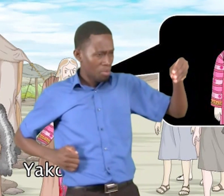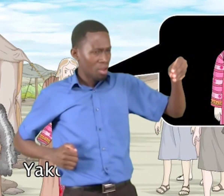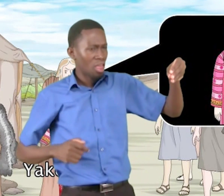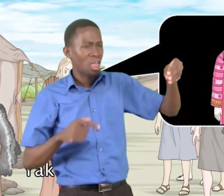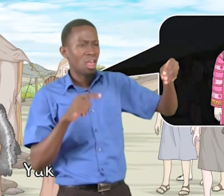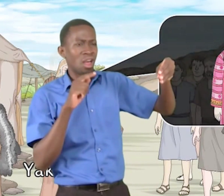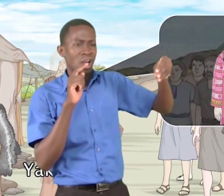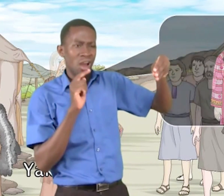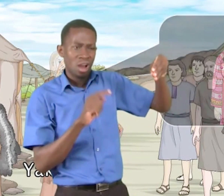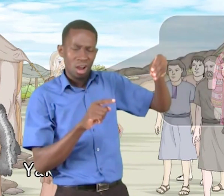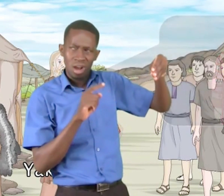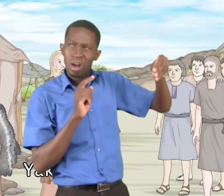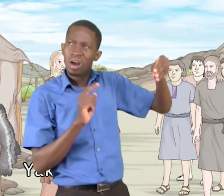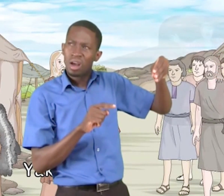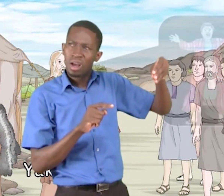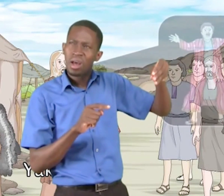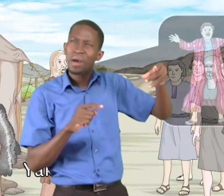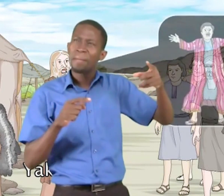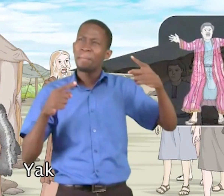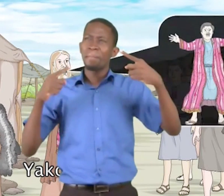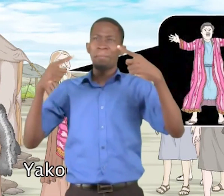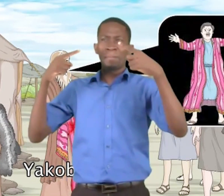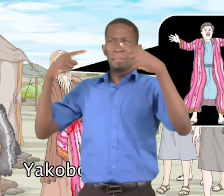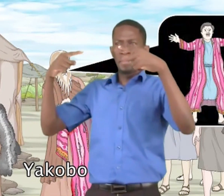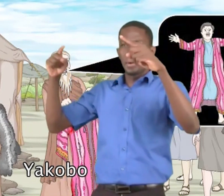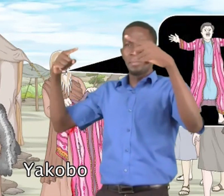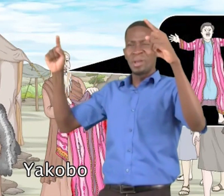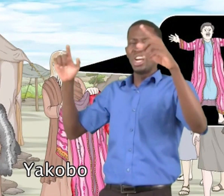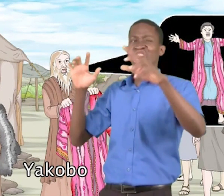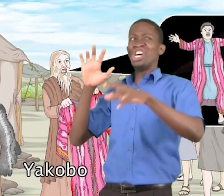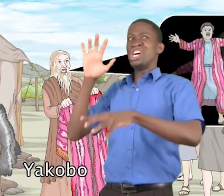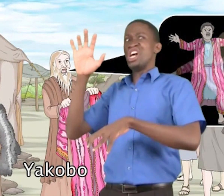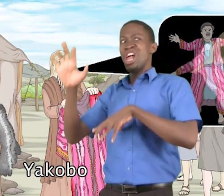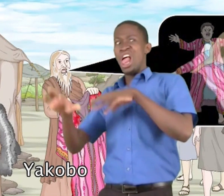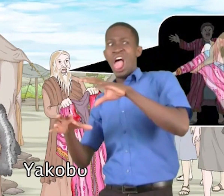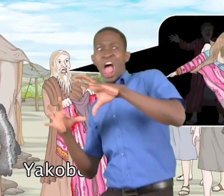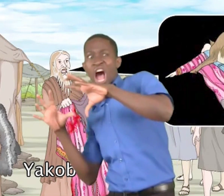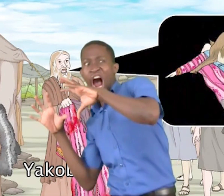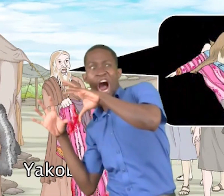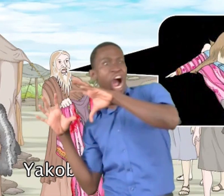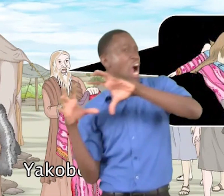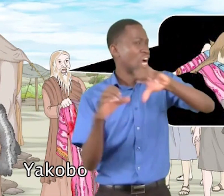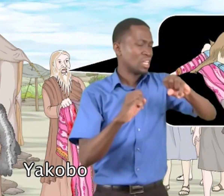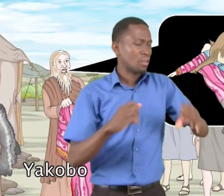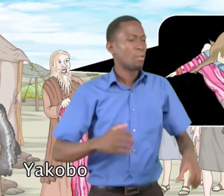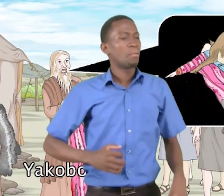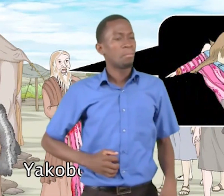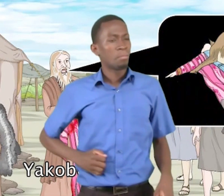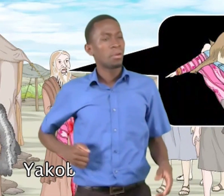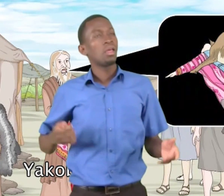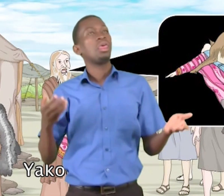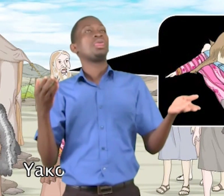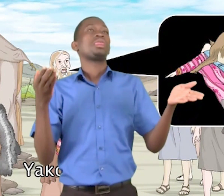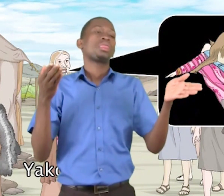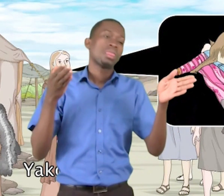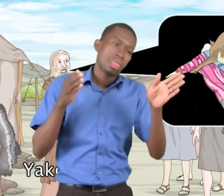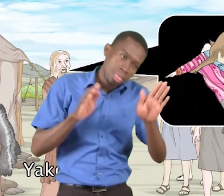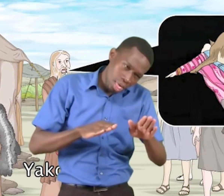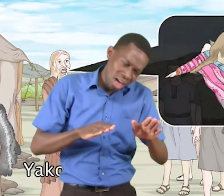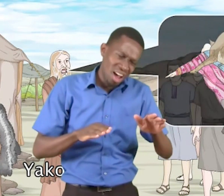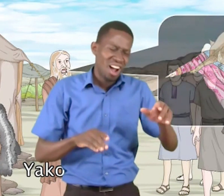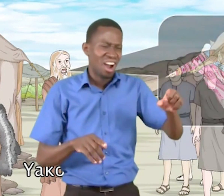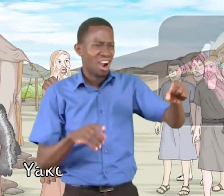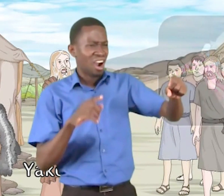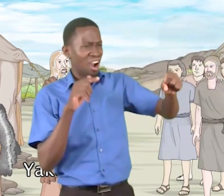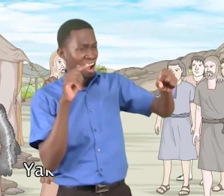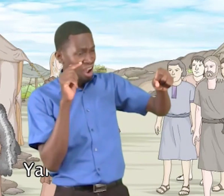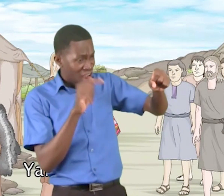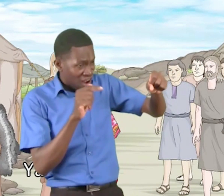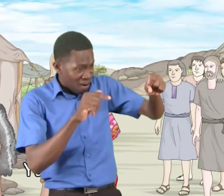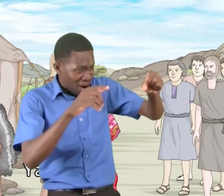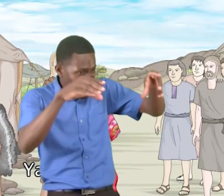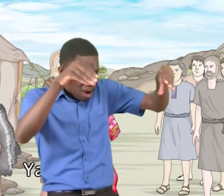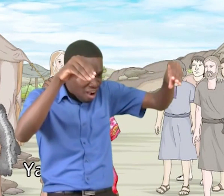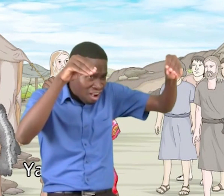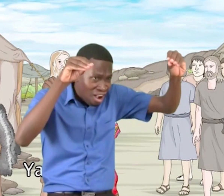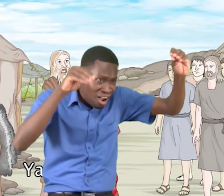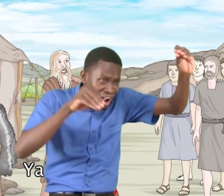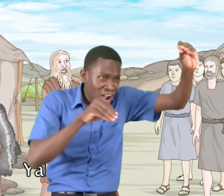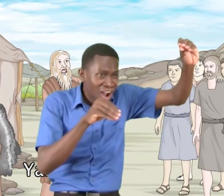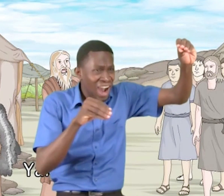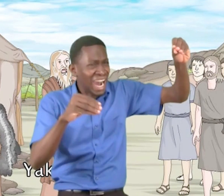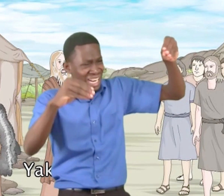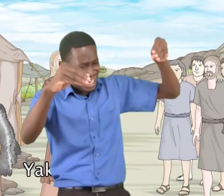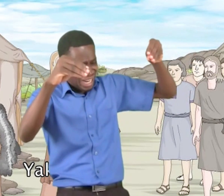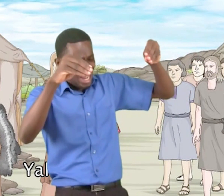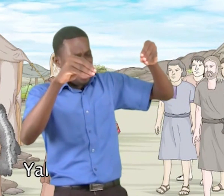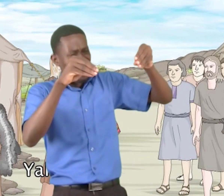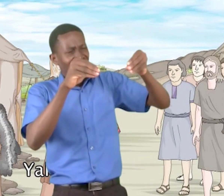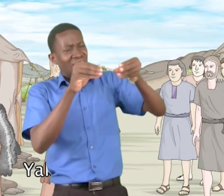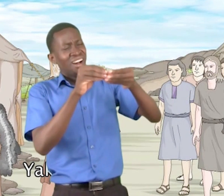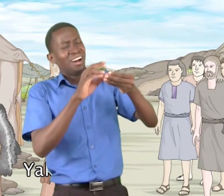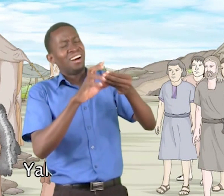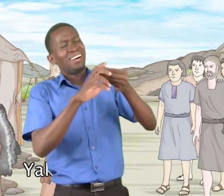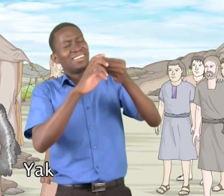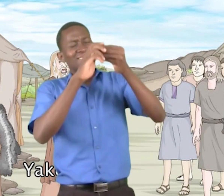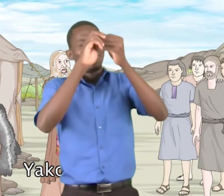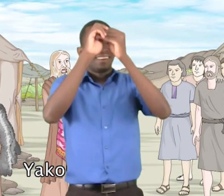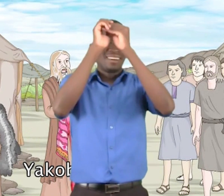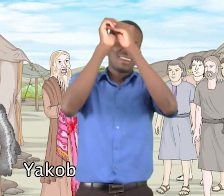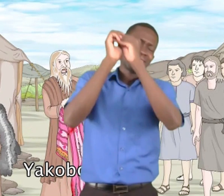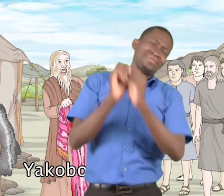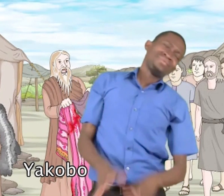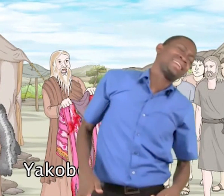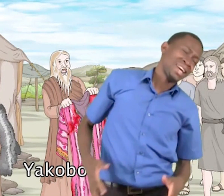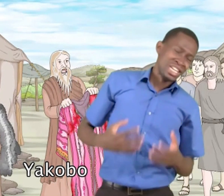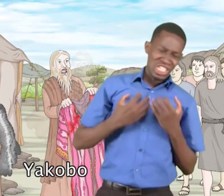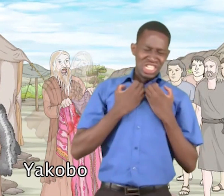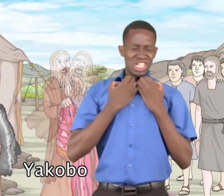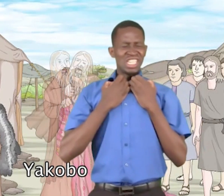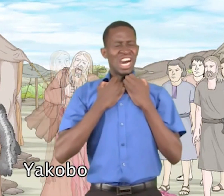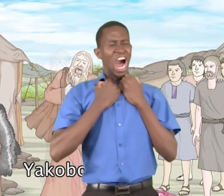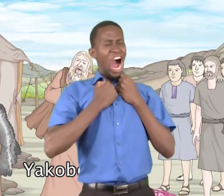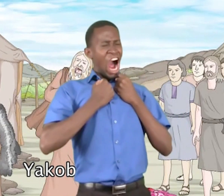A vicious animal has devoured him.